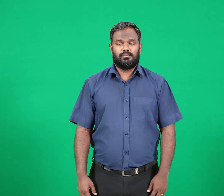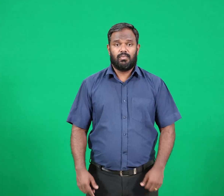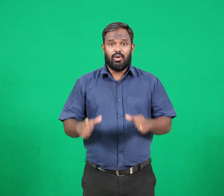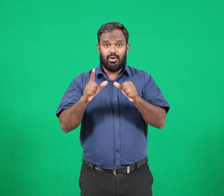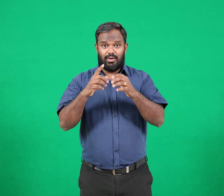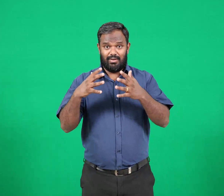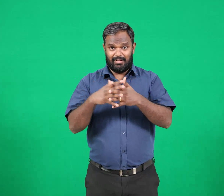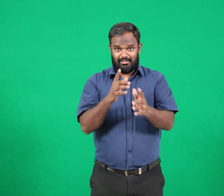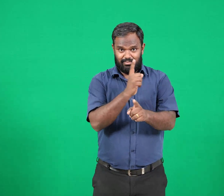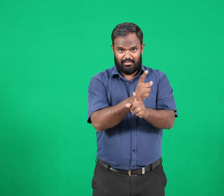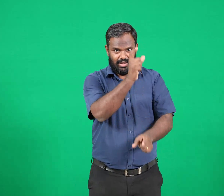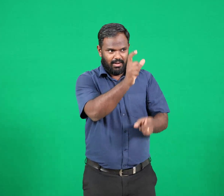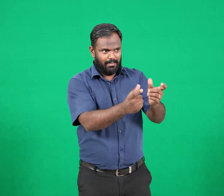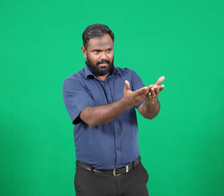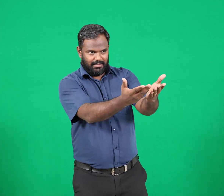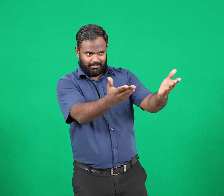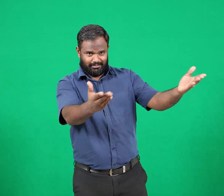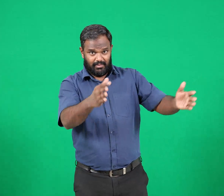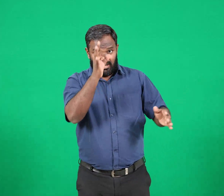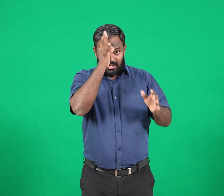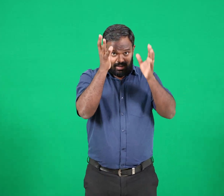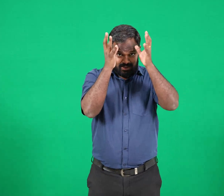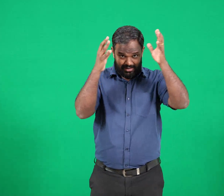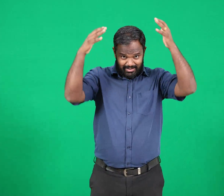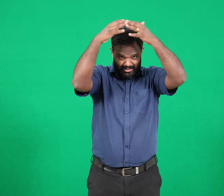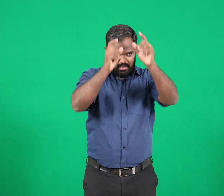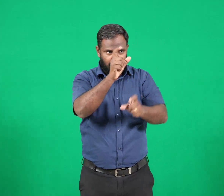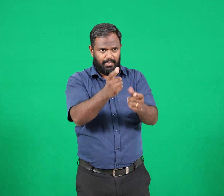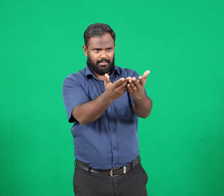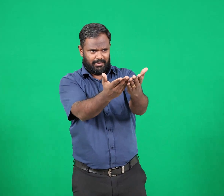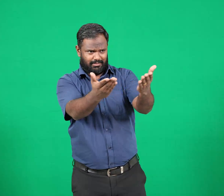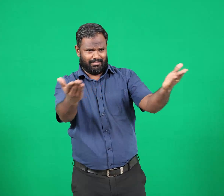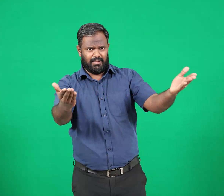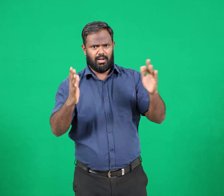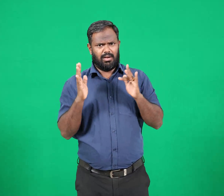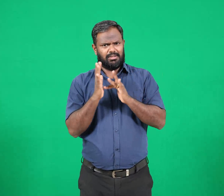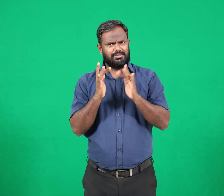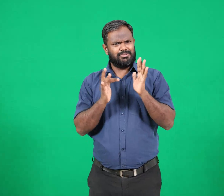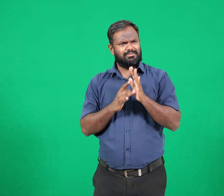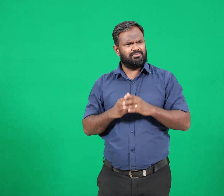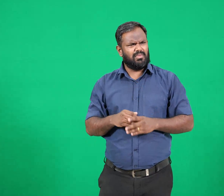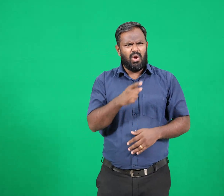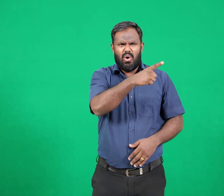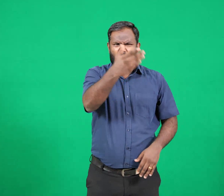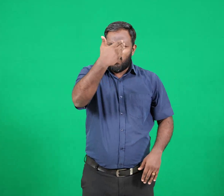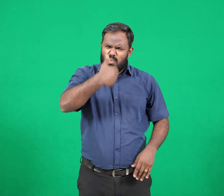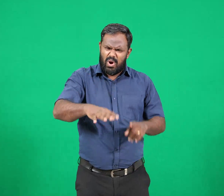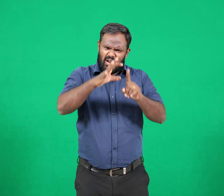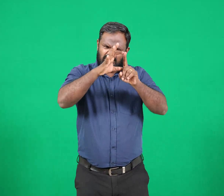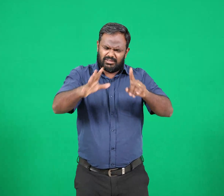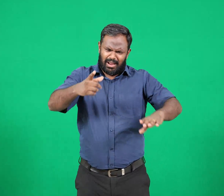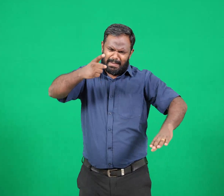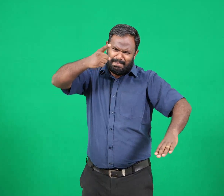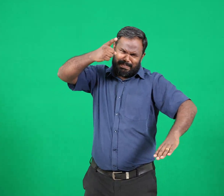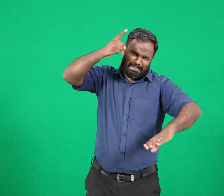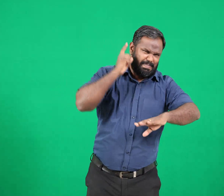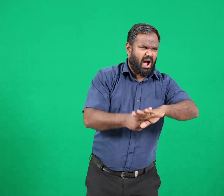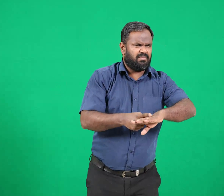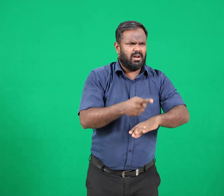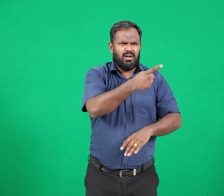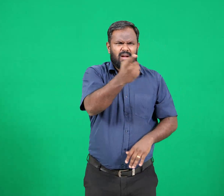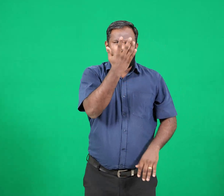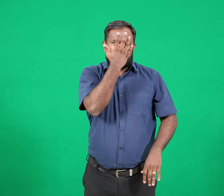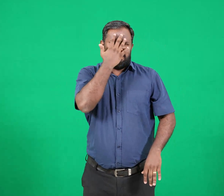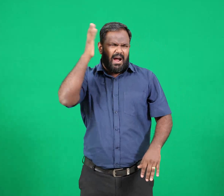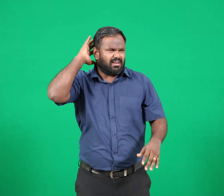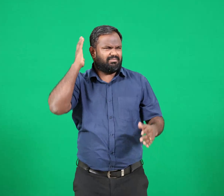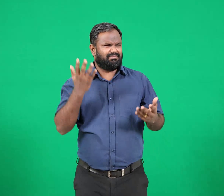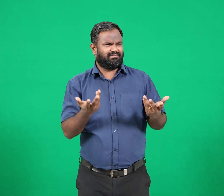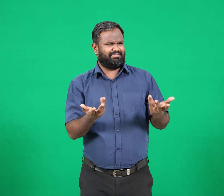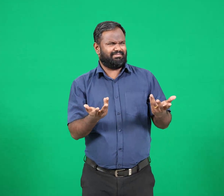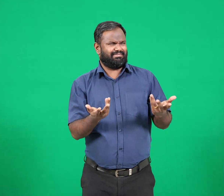Woe to you, scribes and Pharisees, you hypocrites!